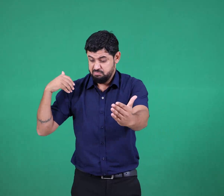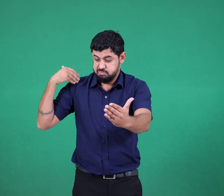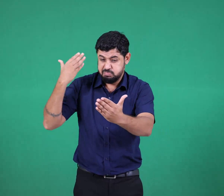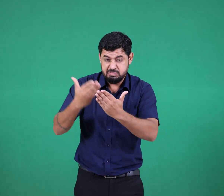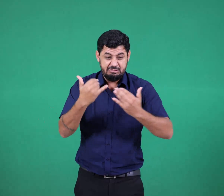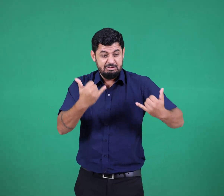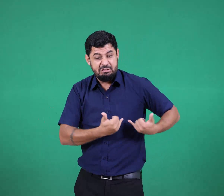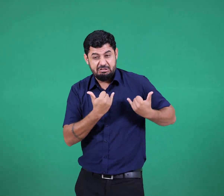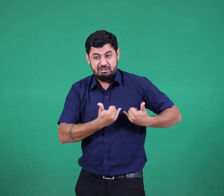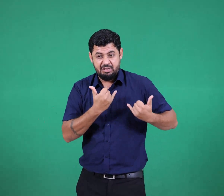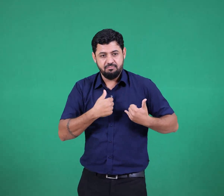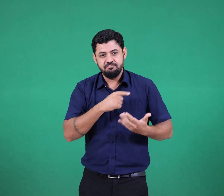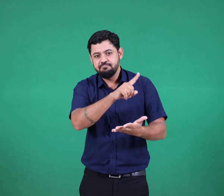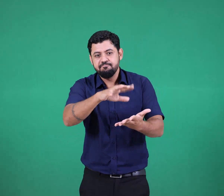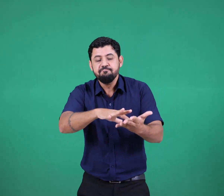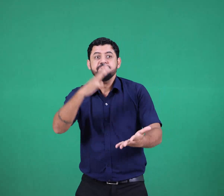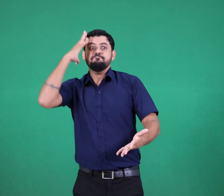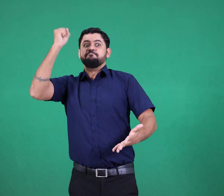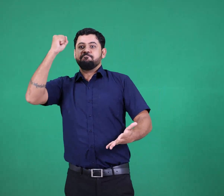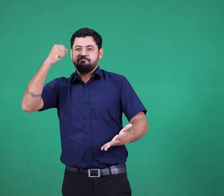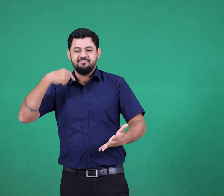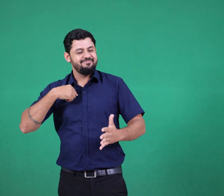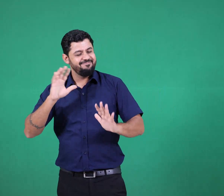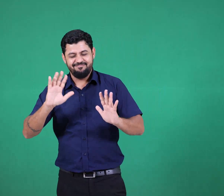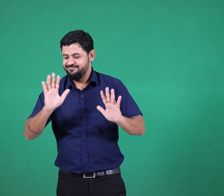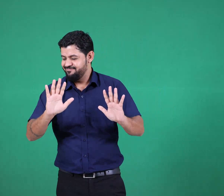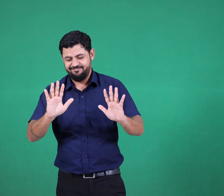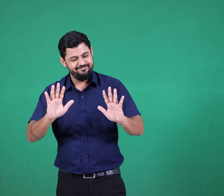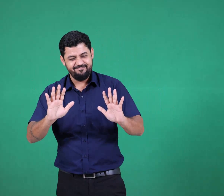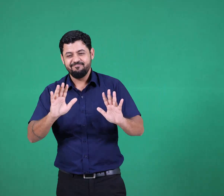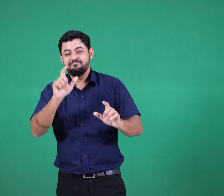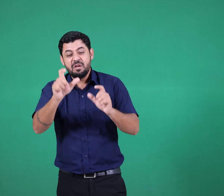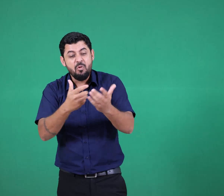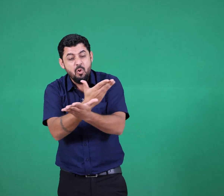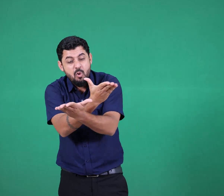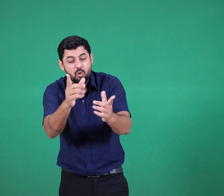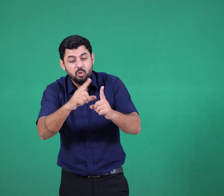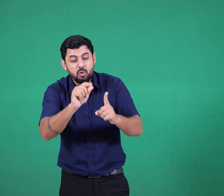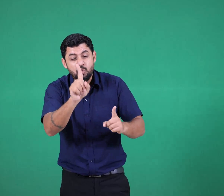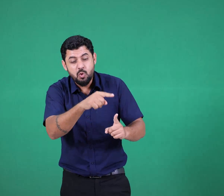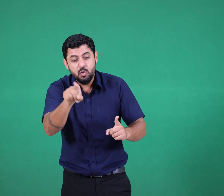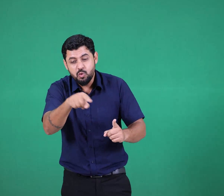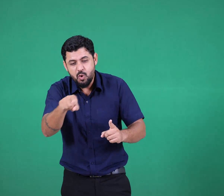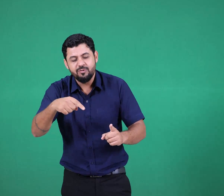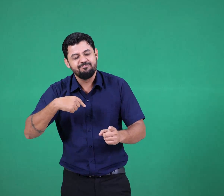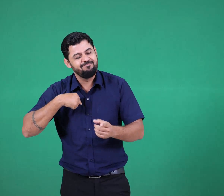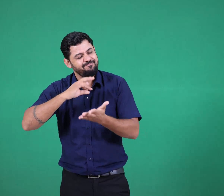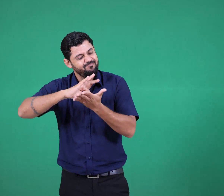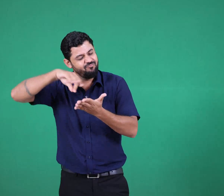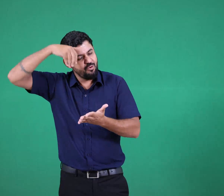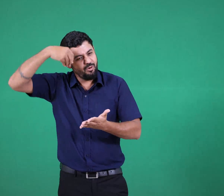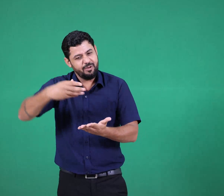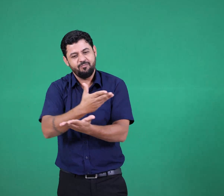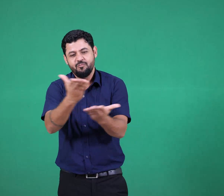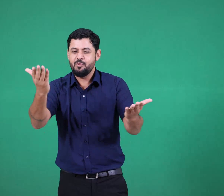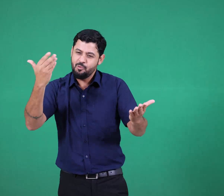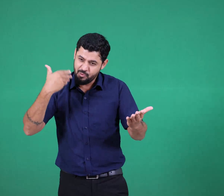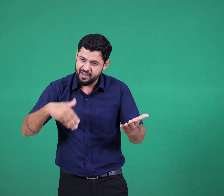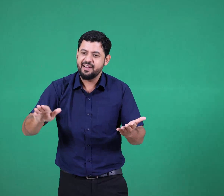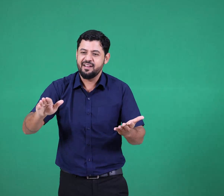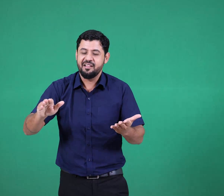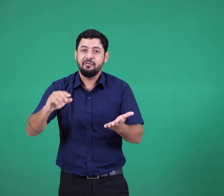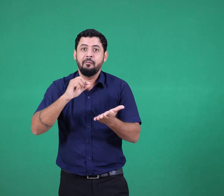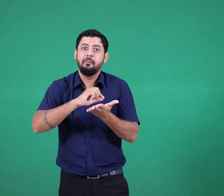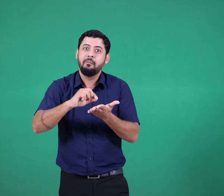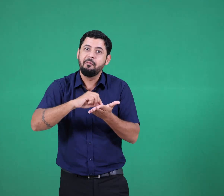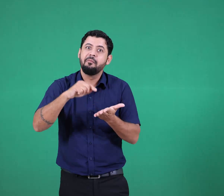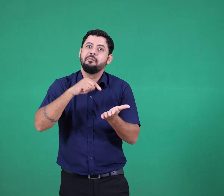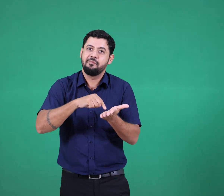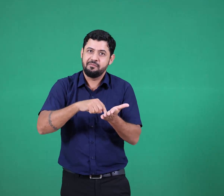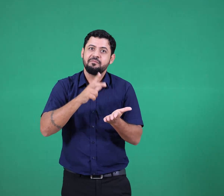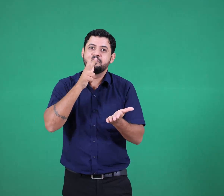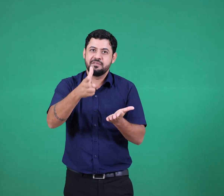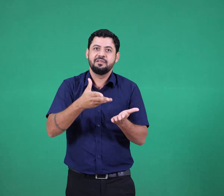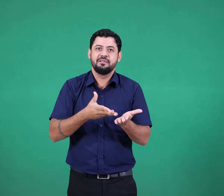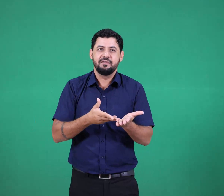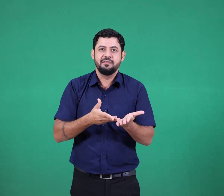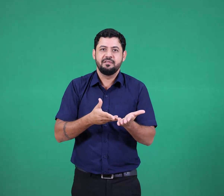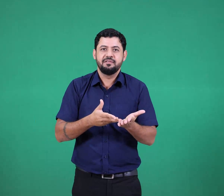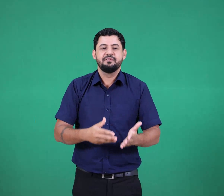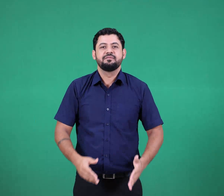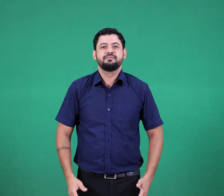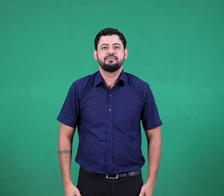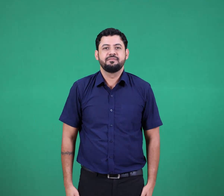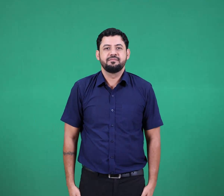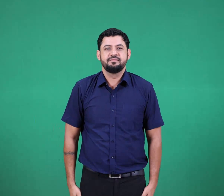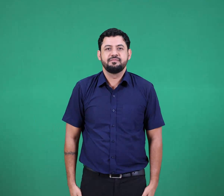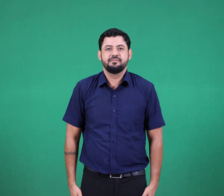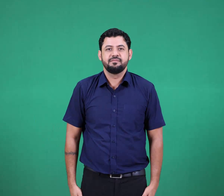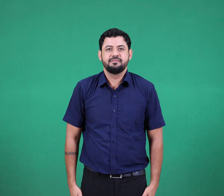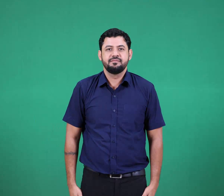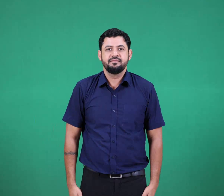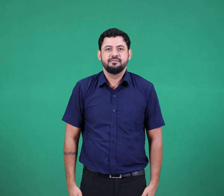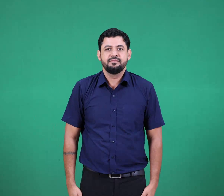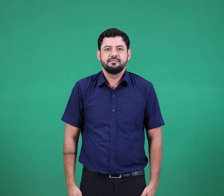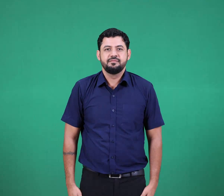For I will forgive their iniquities and will remember their sins no more."